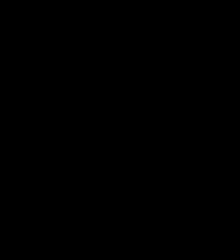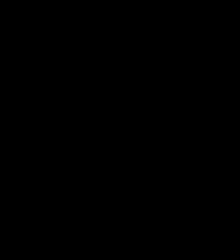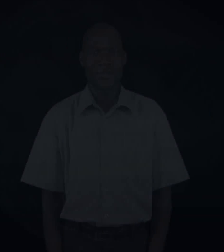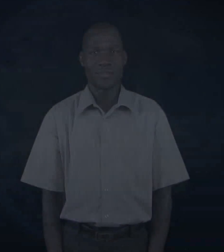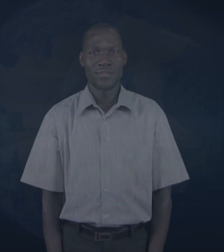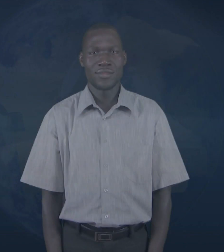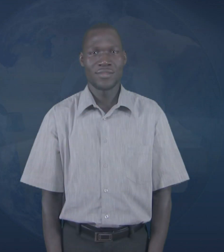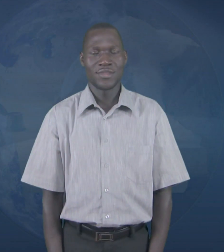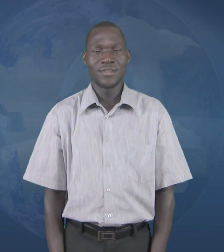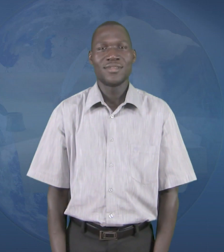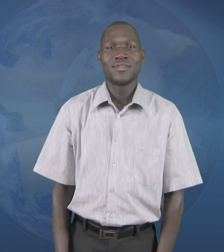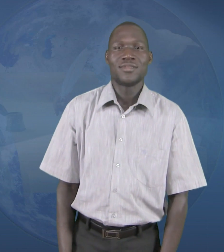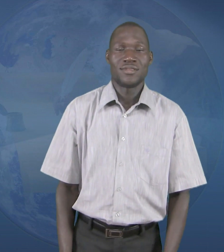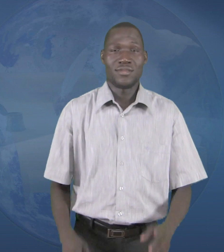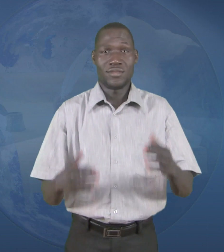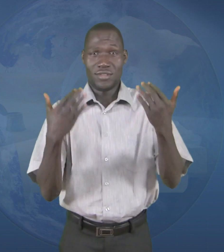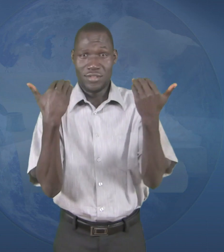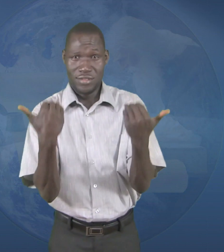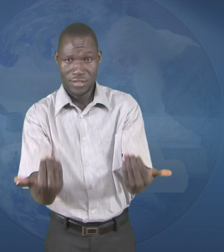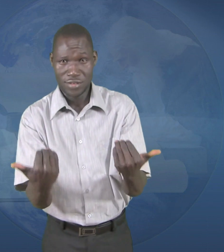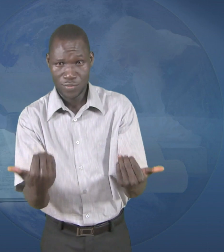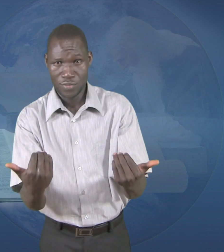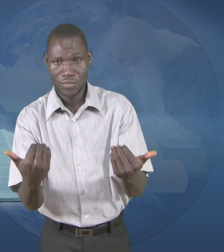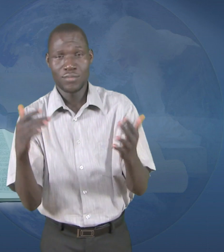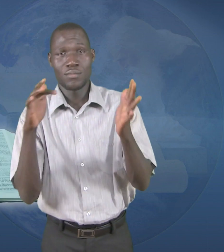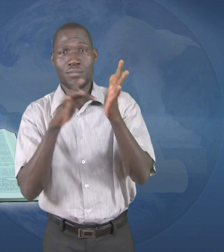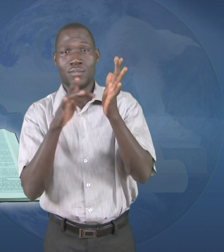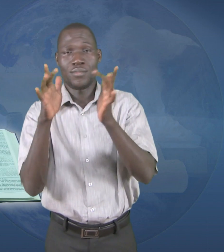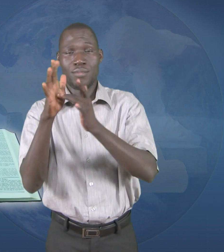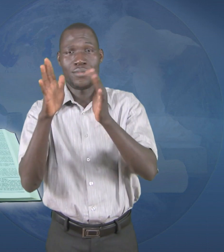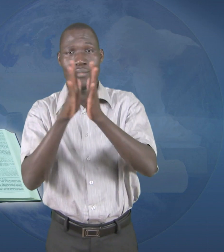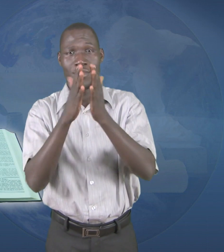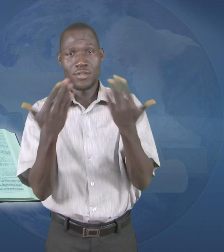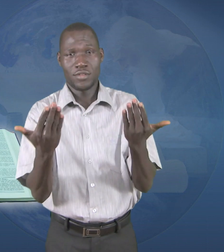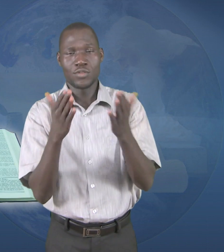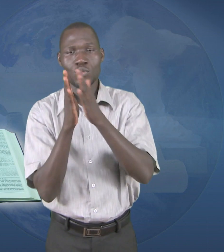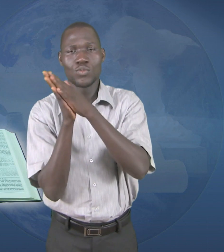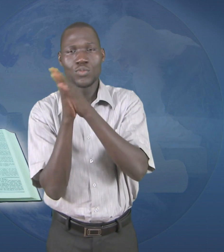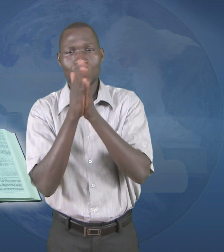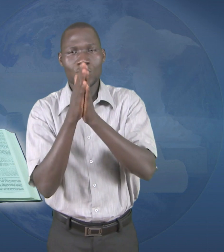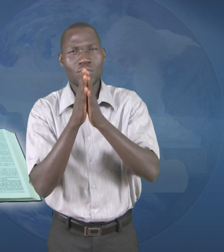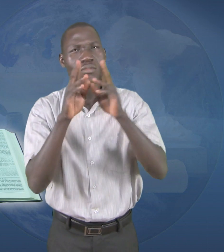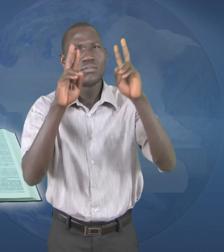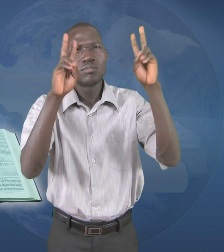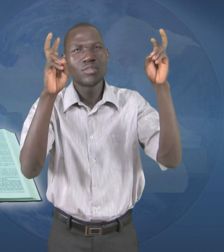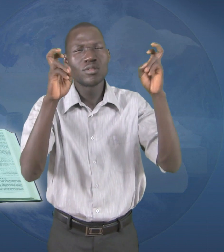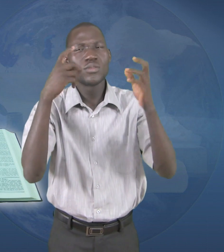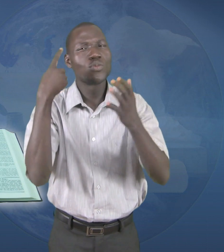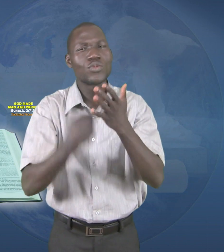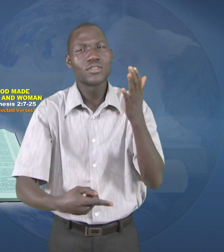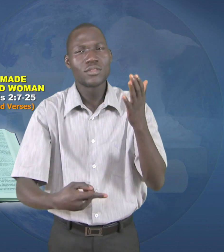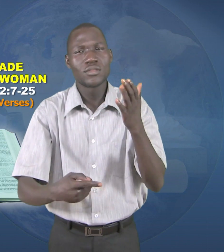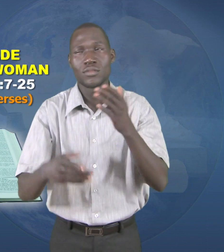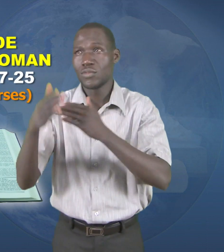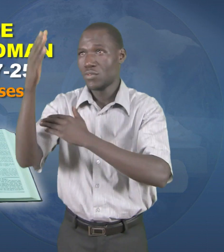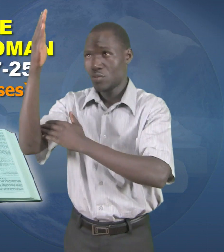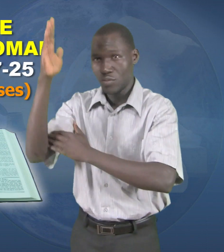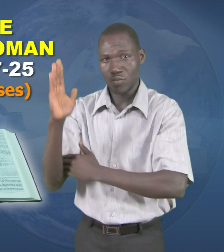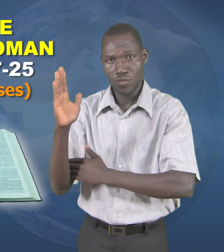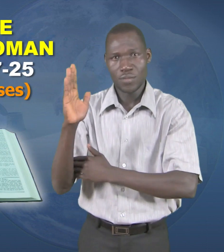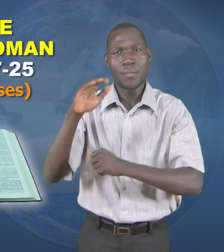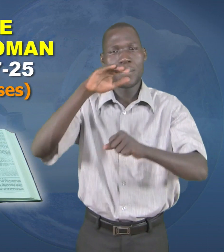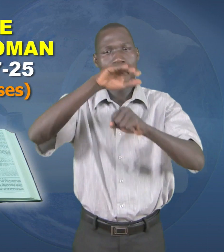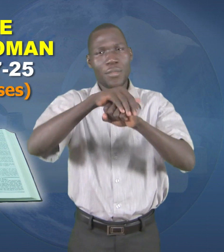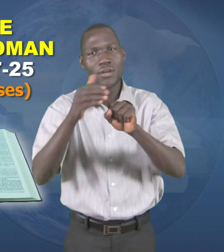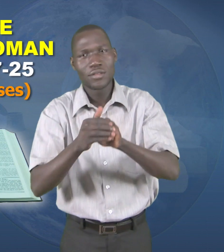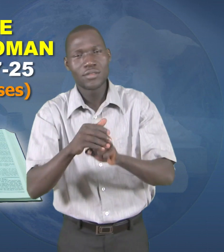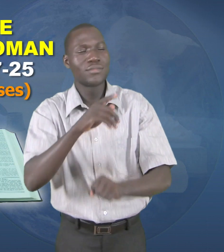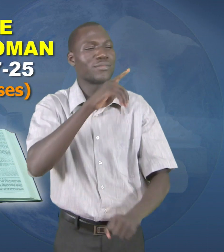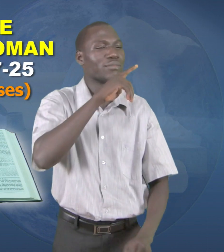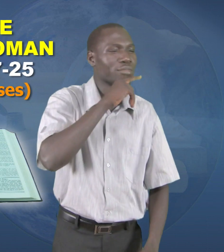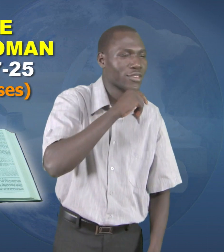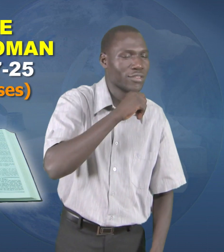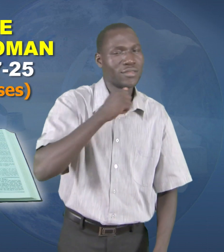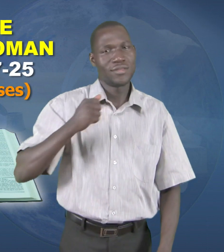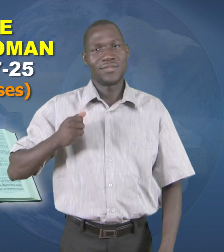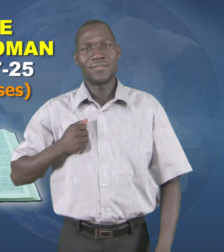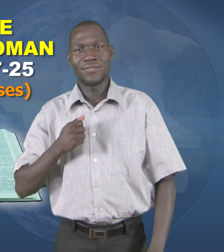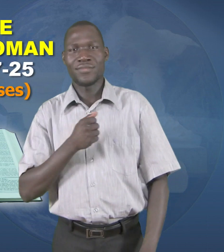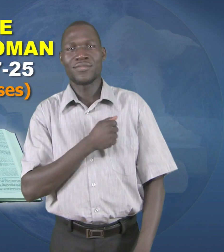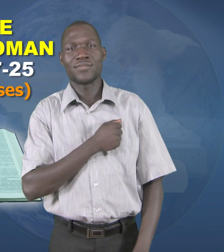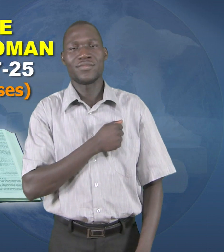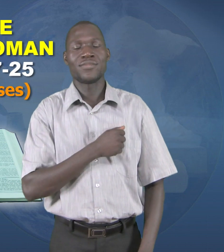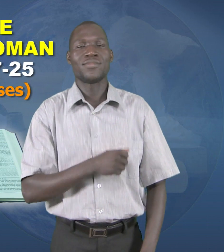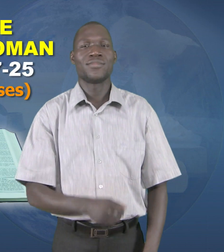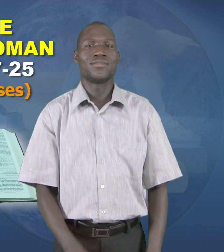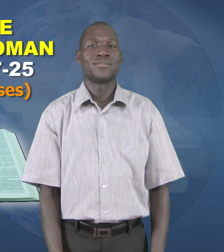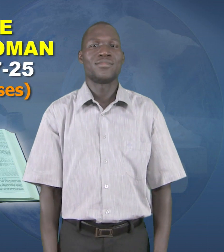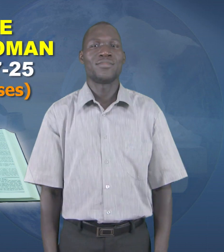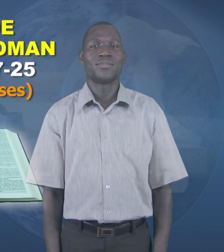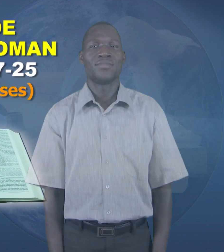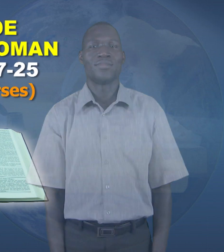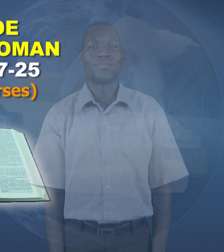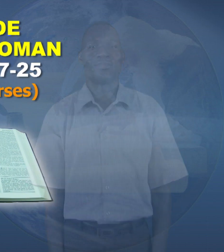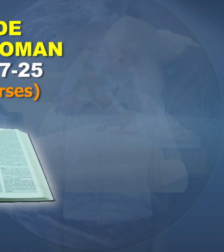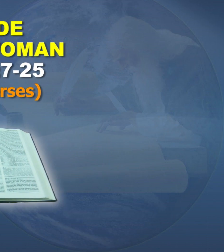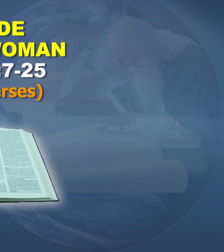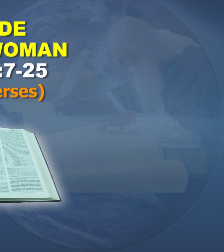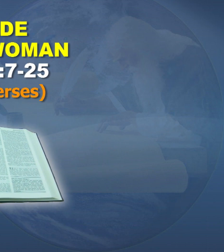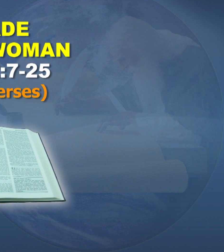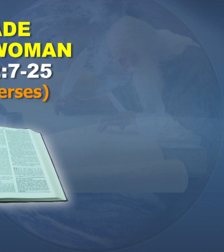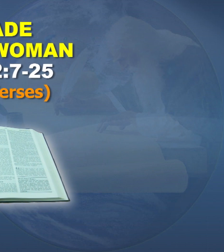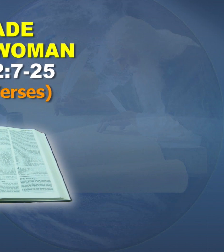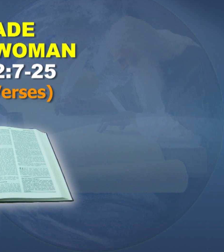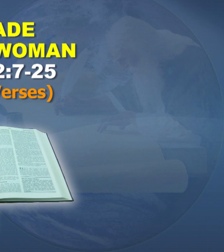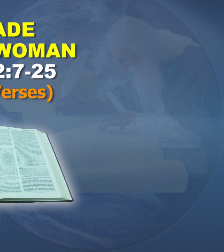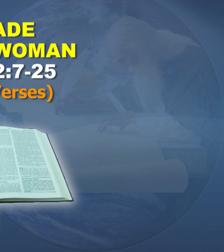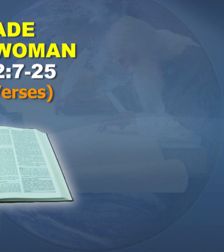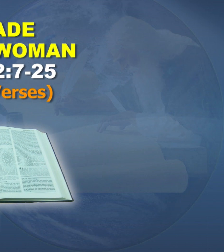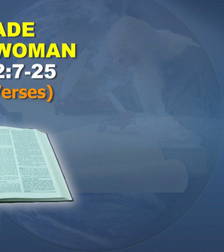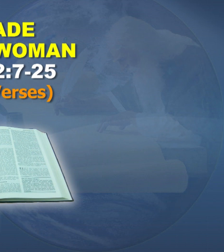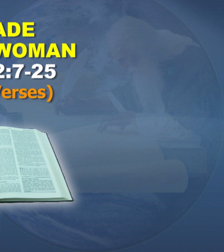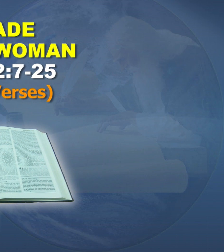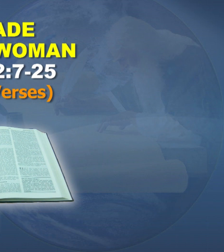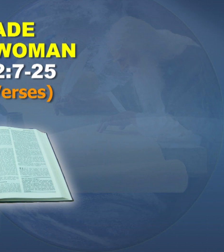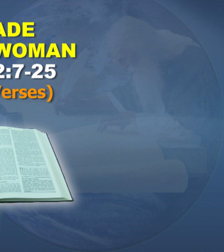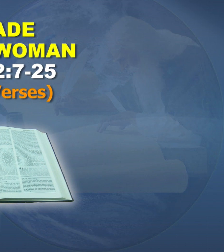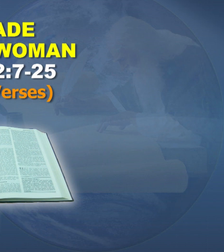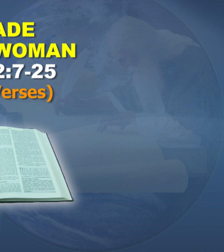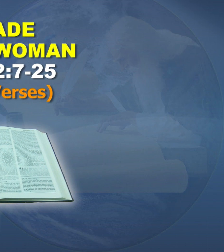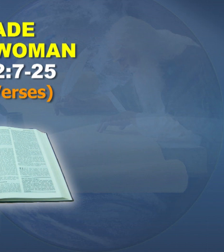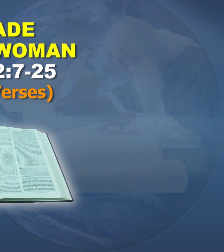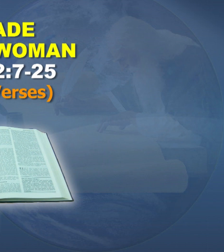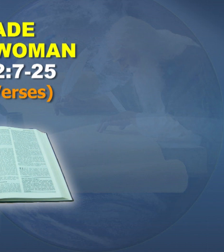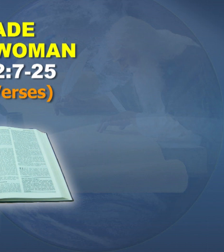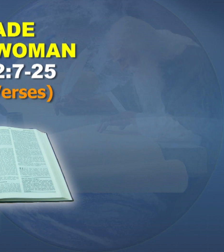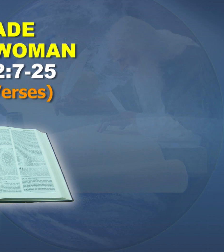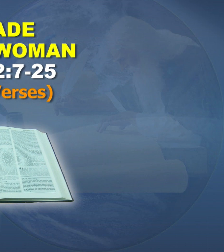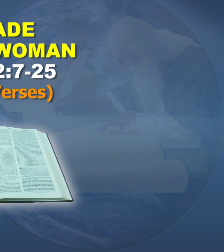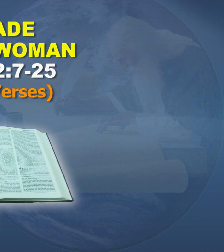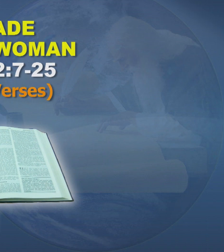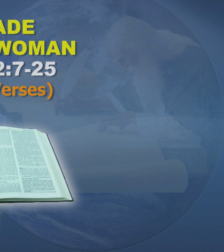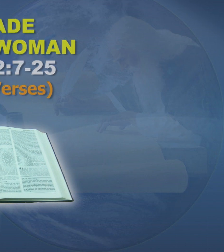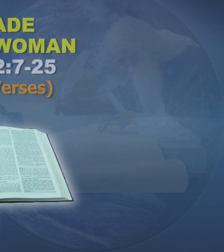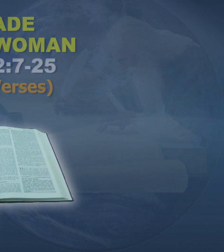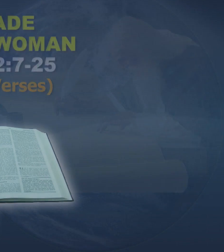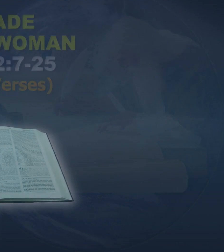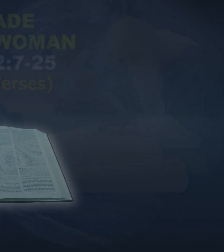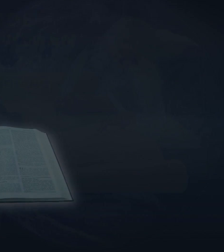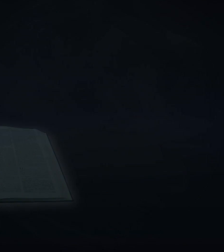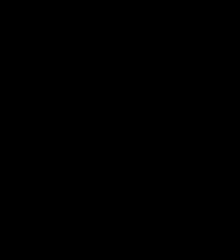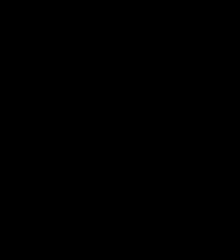God made man and woman